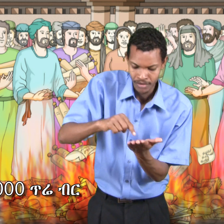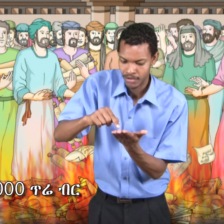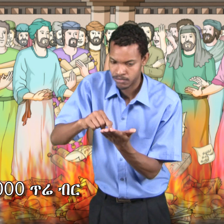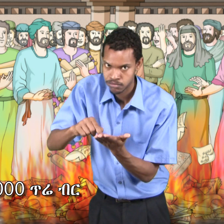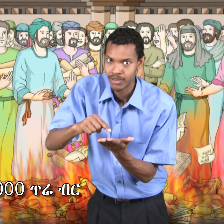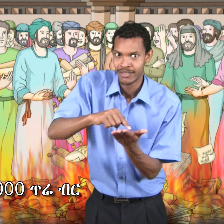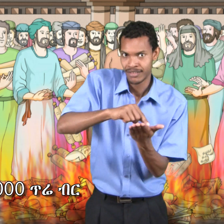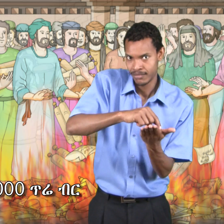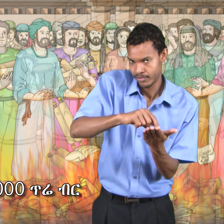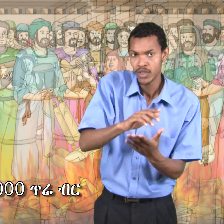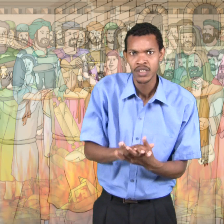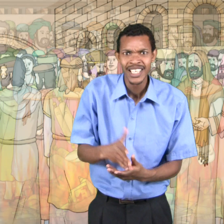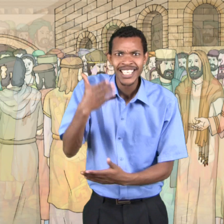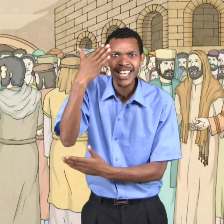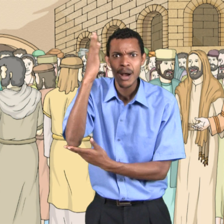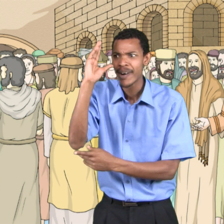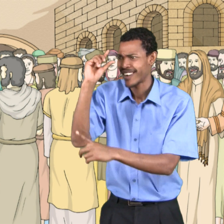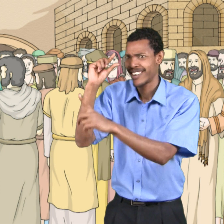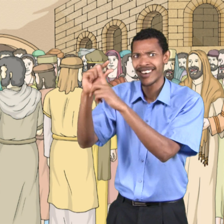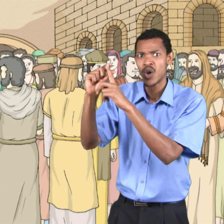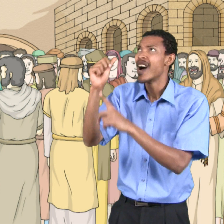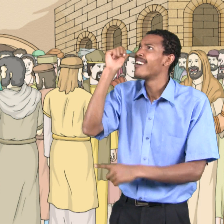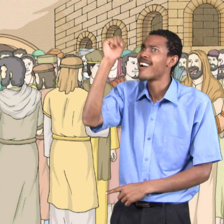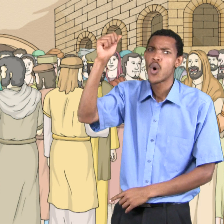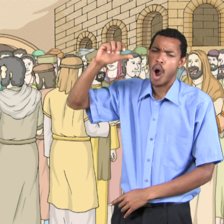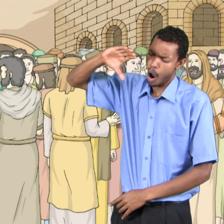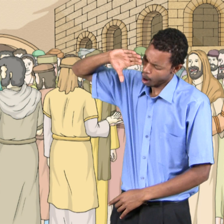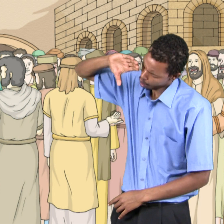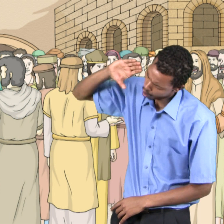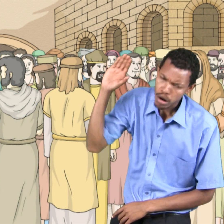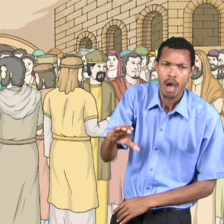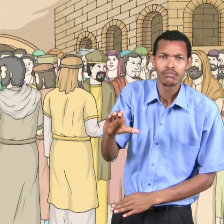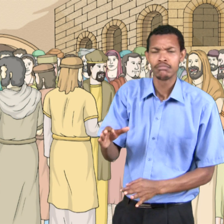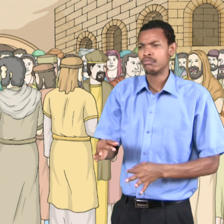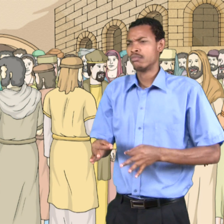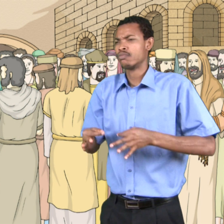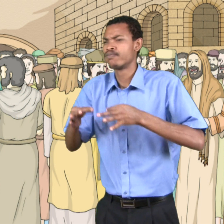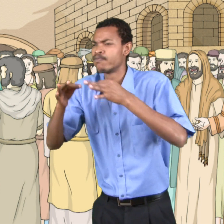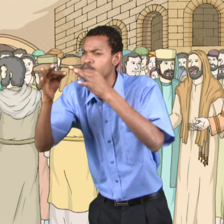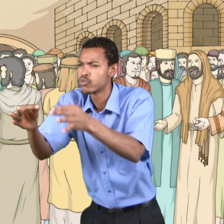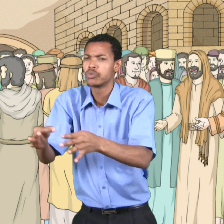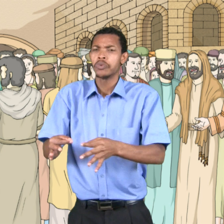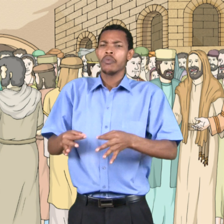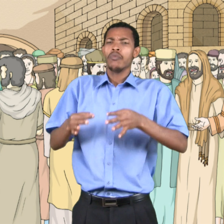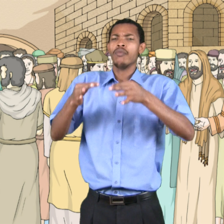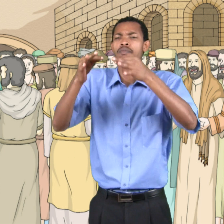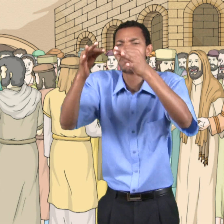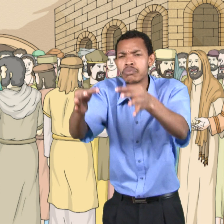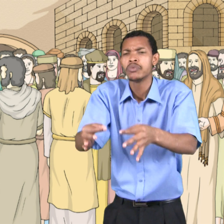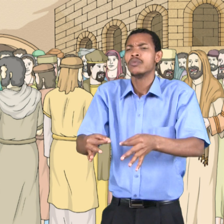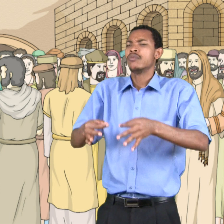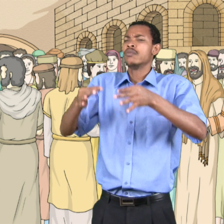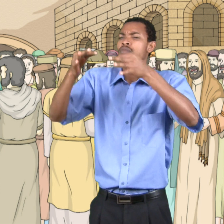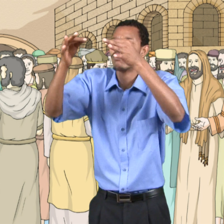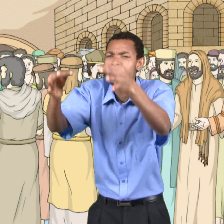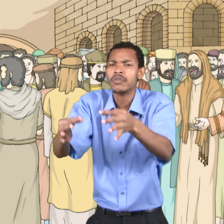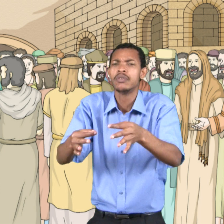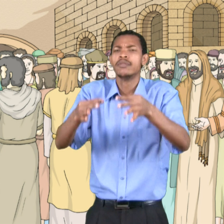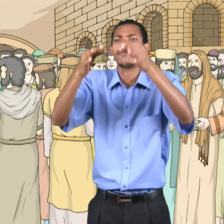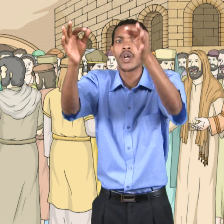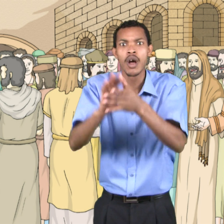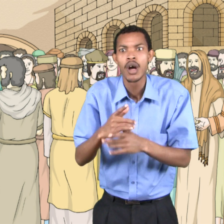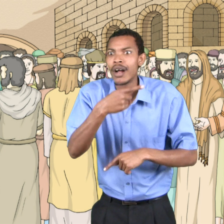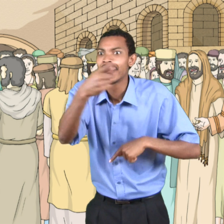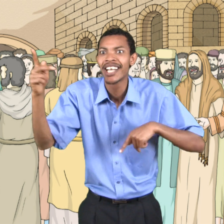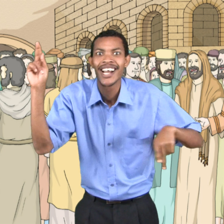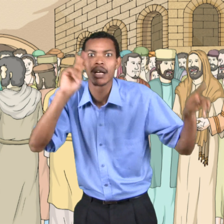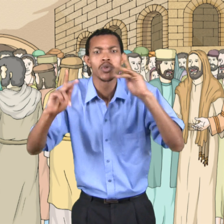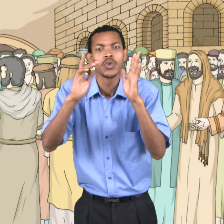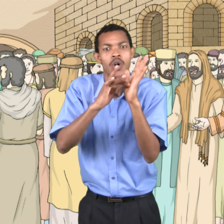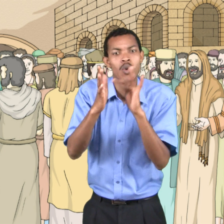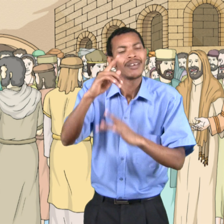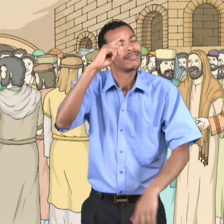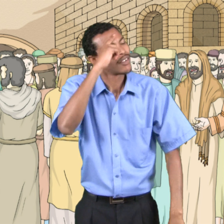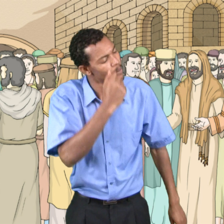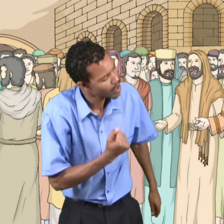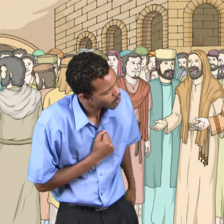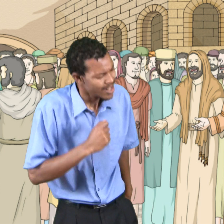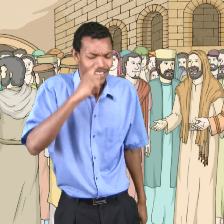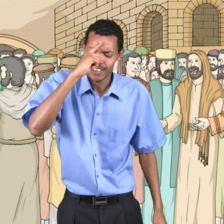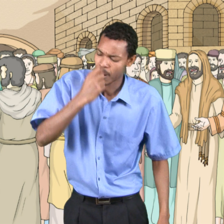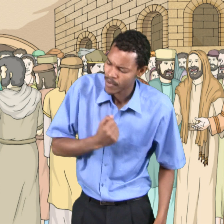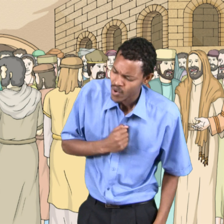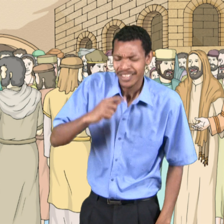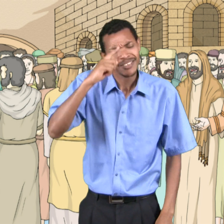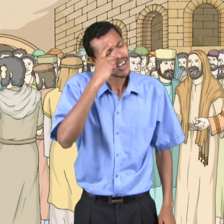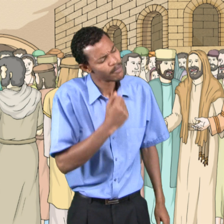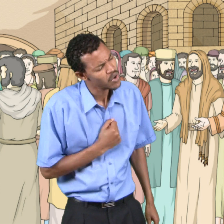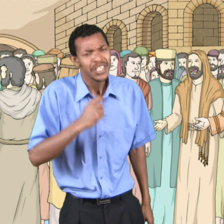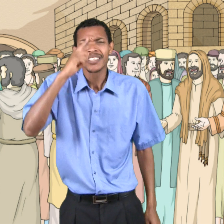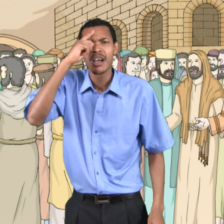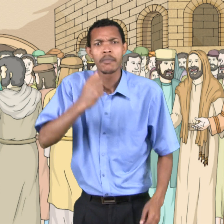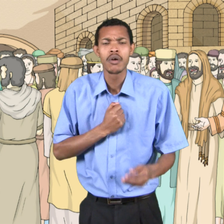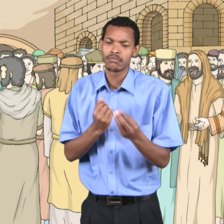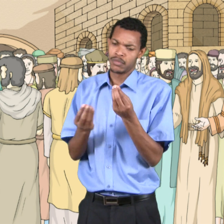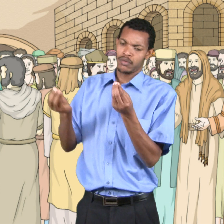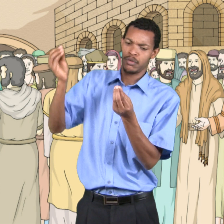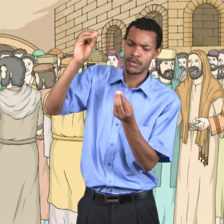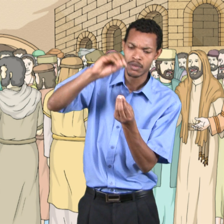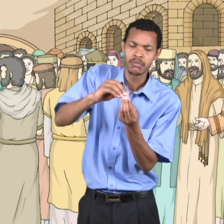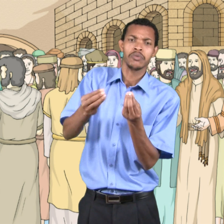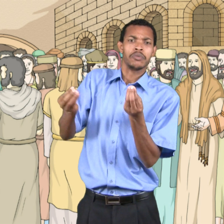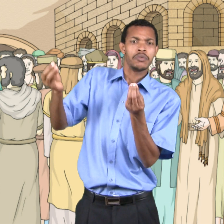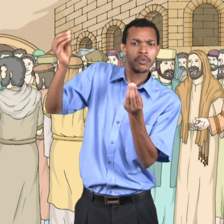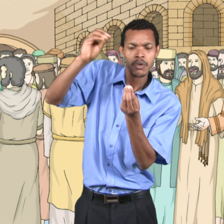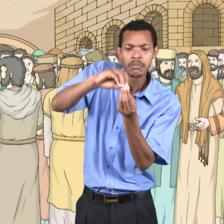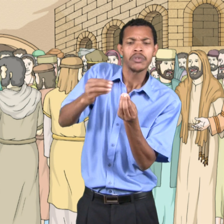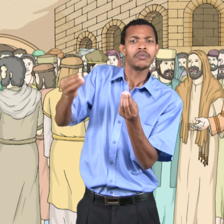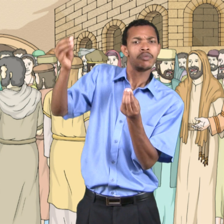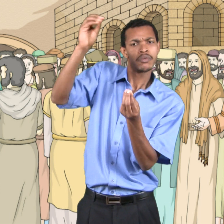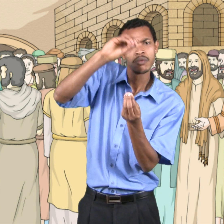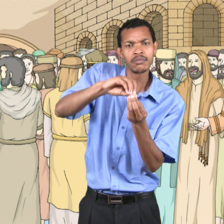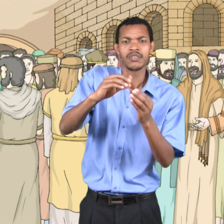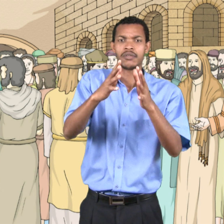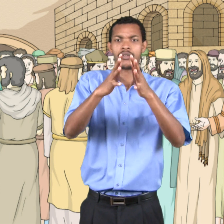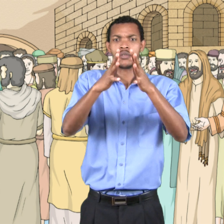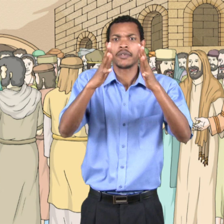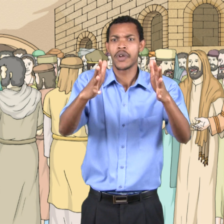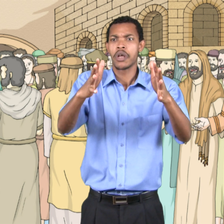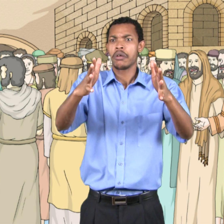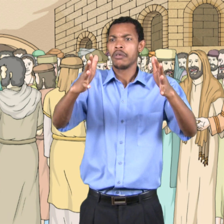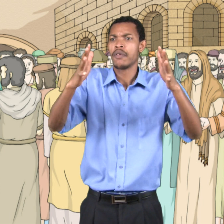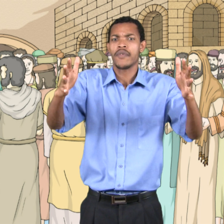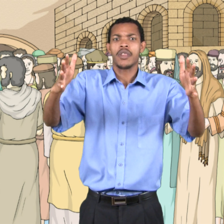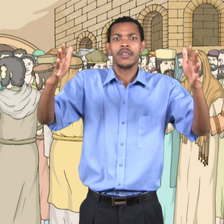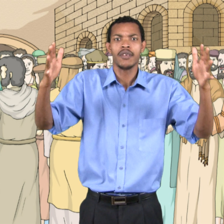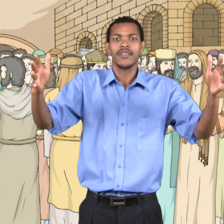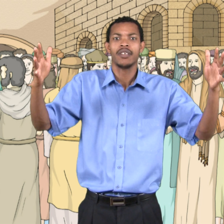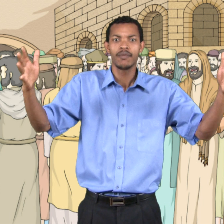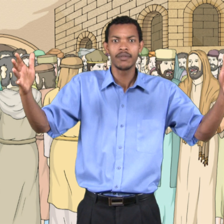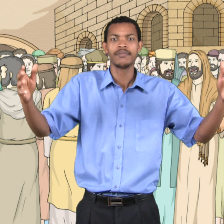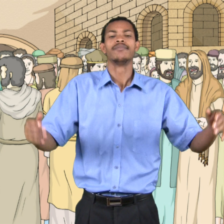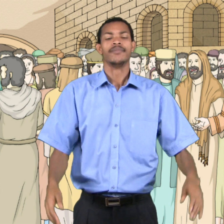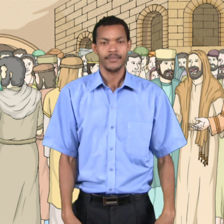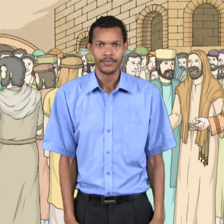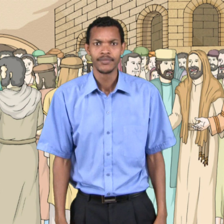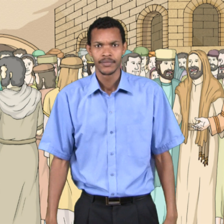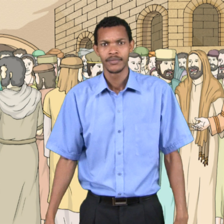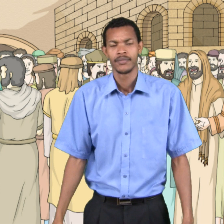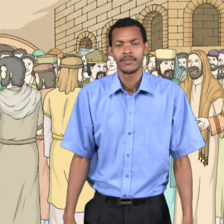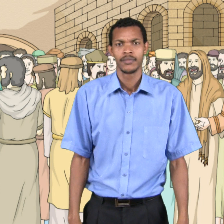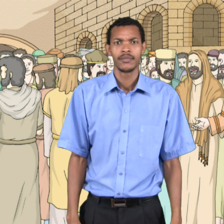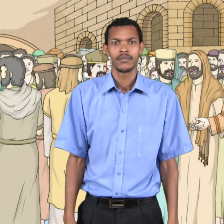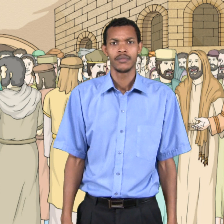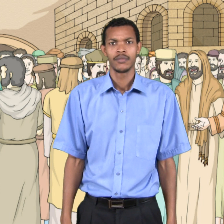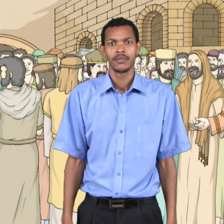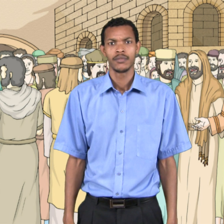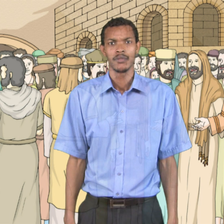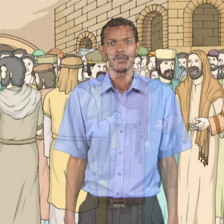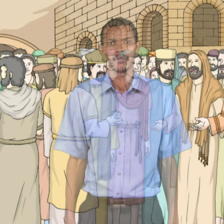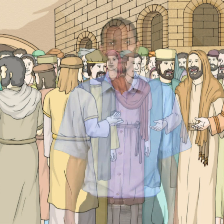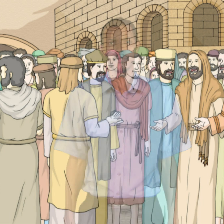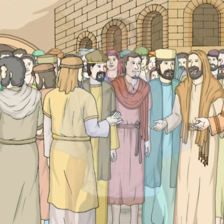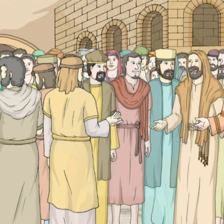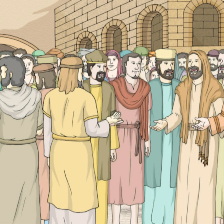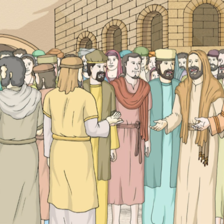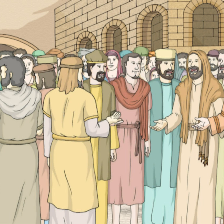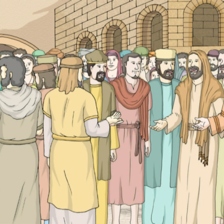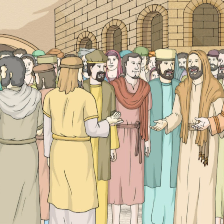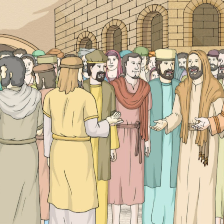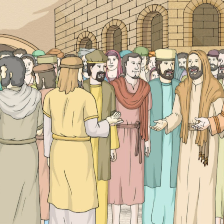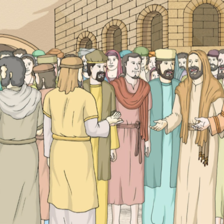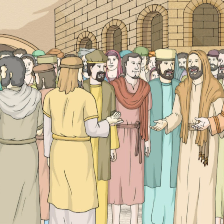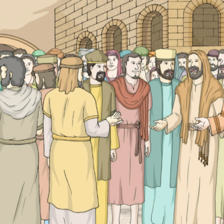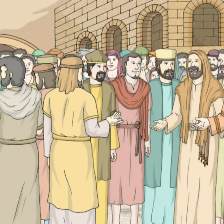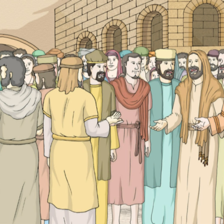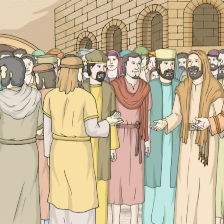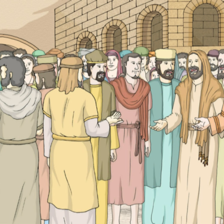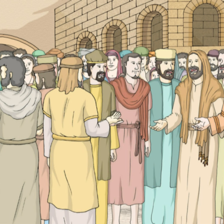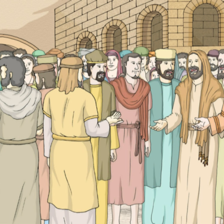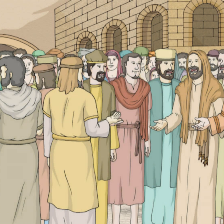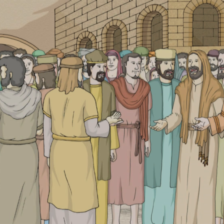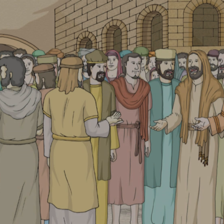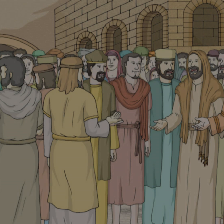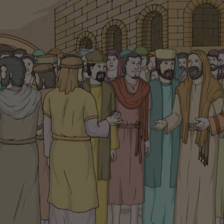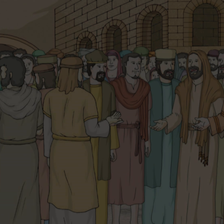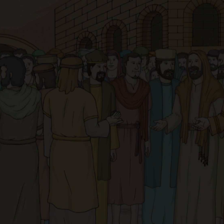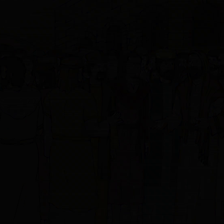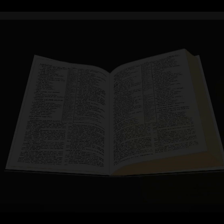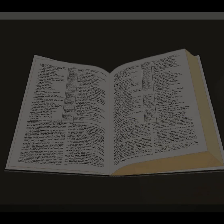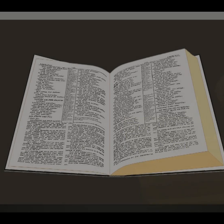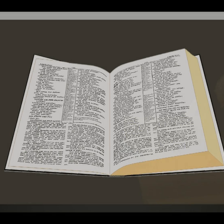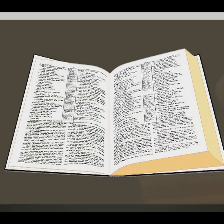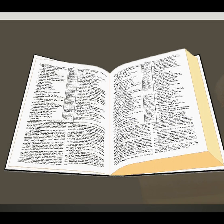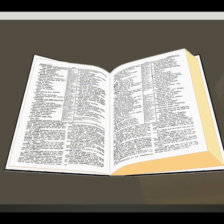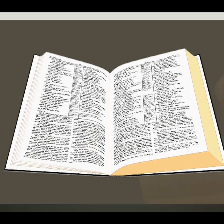So the word of the Lord powerfully continued to spread and prevail.